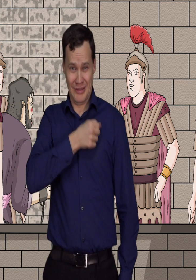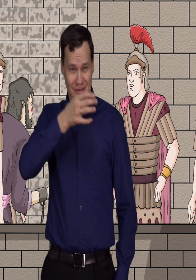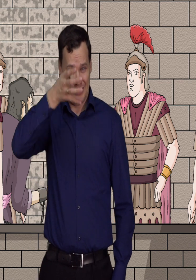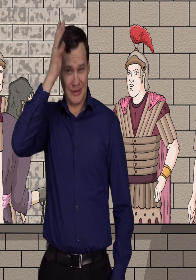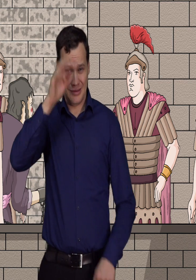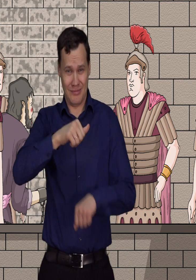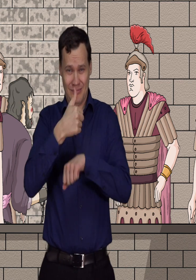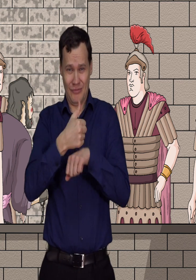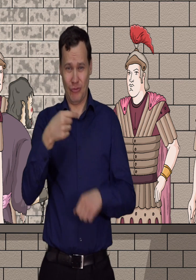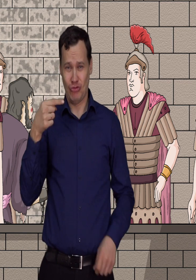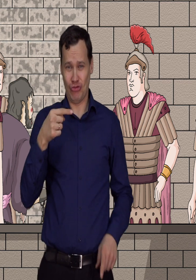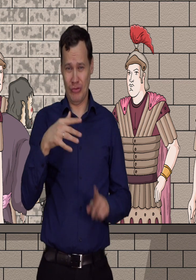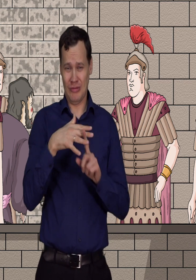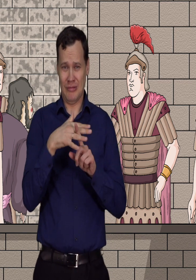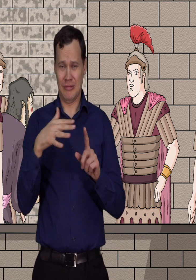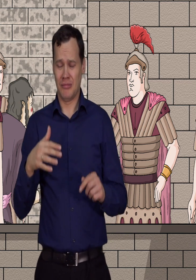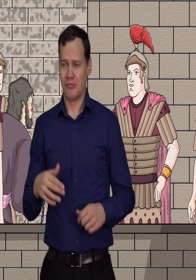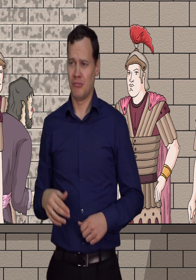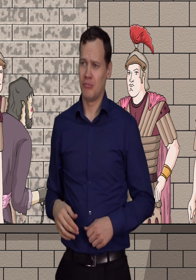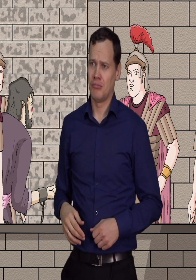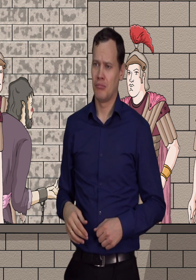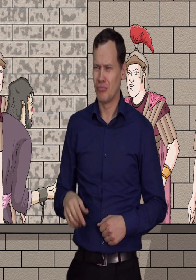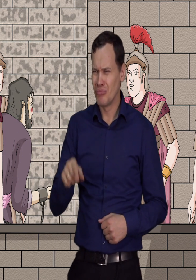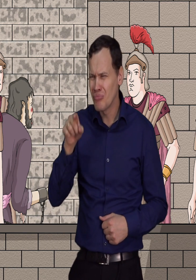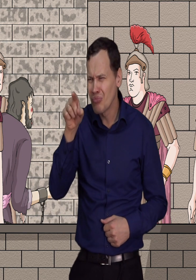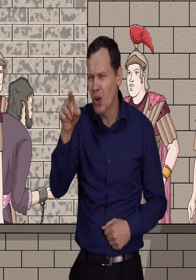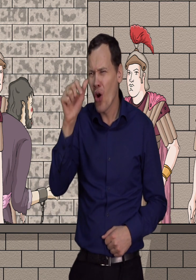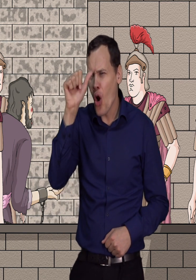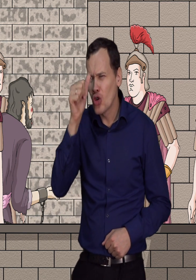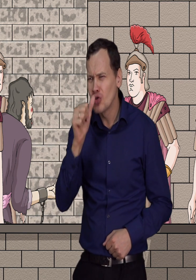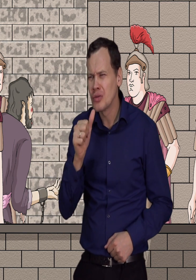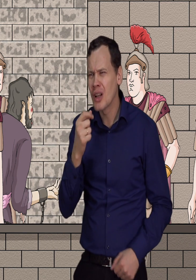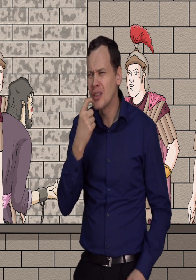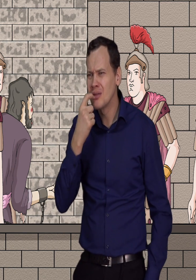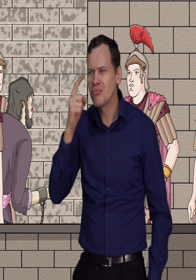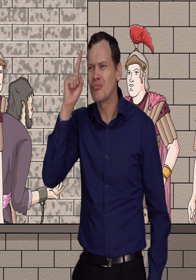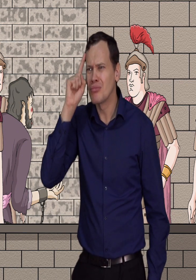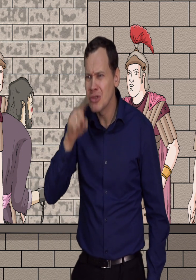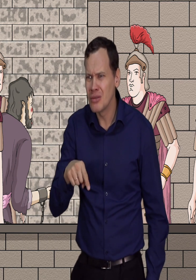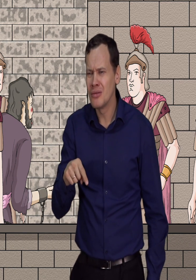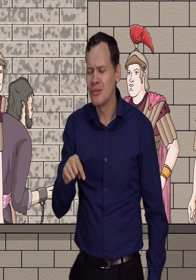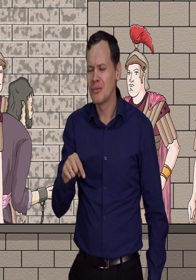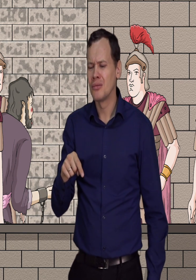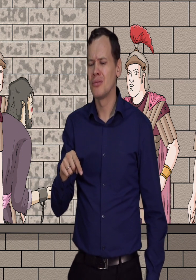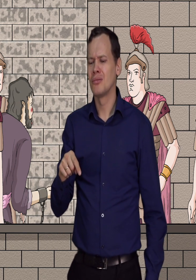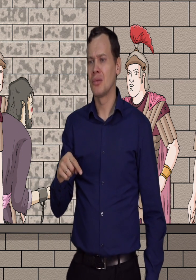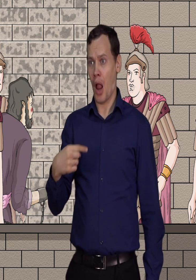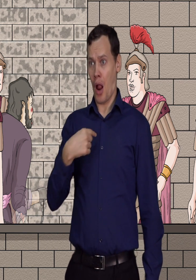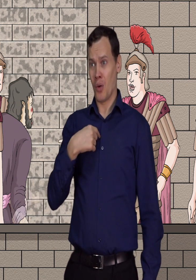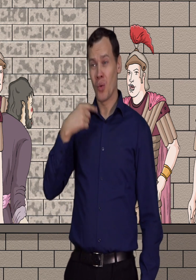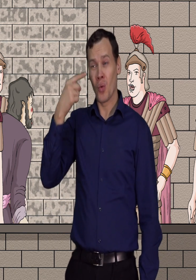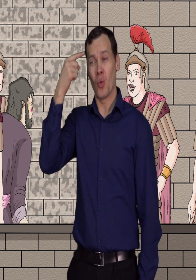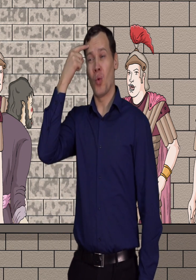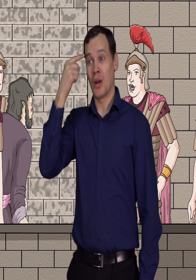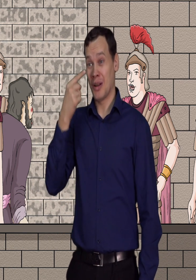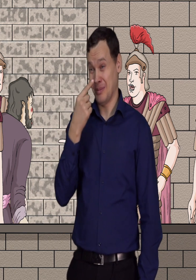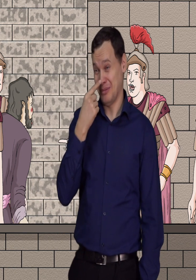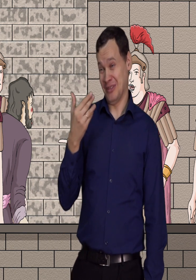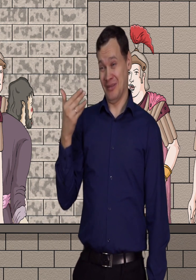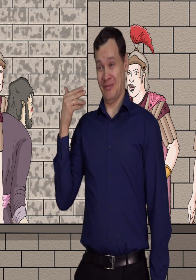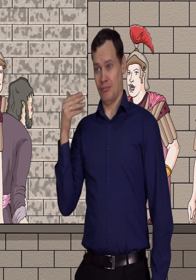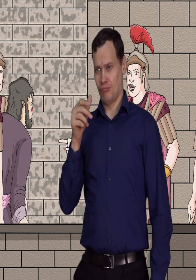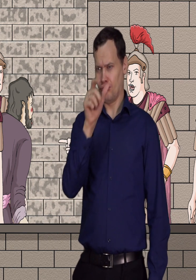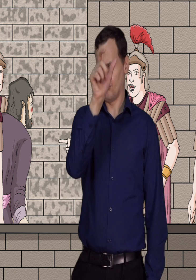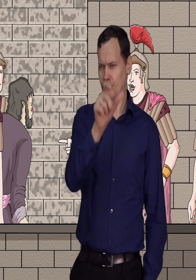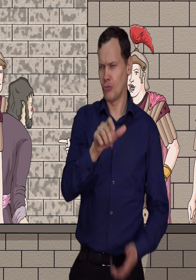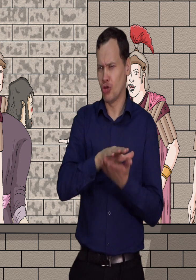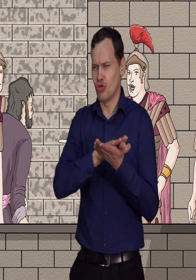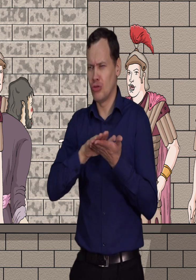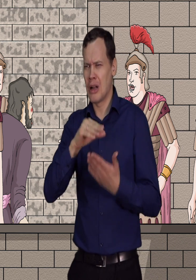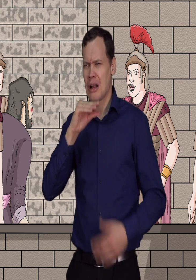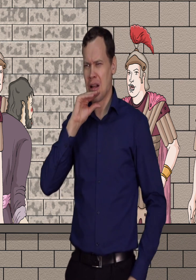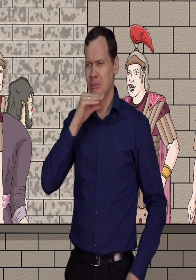he replied.